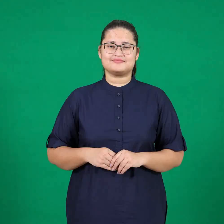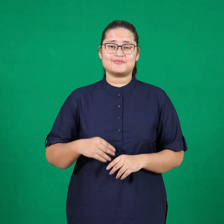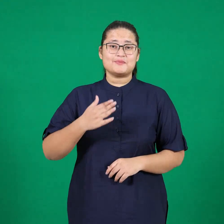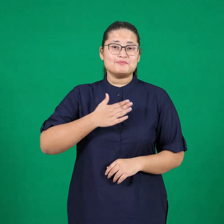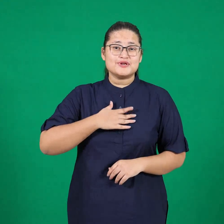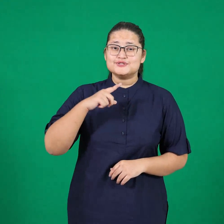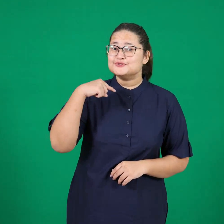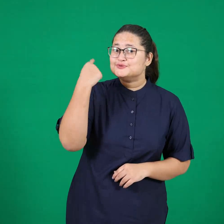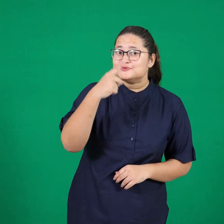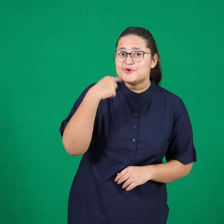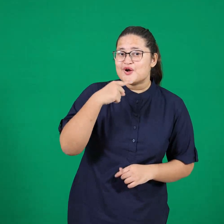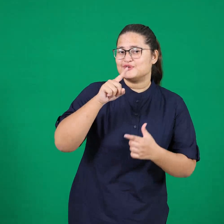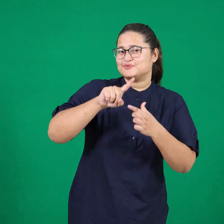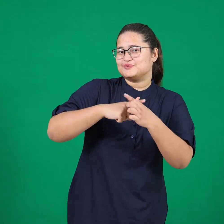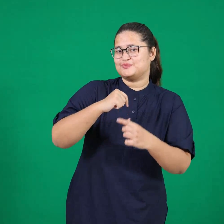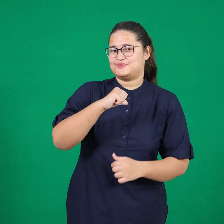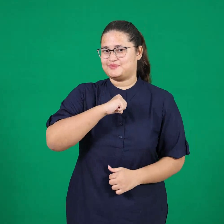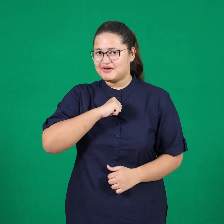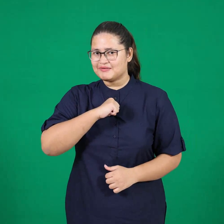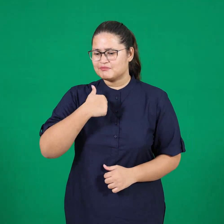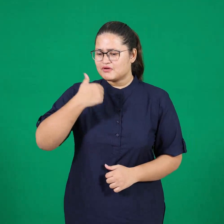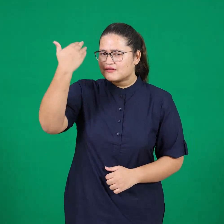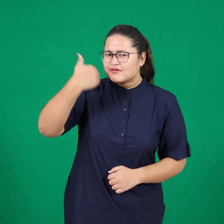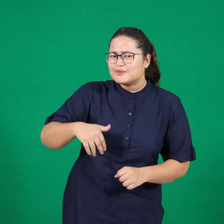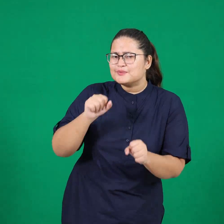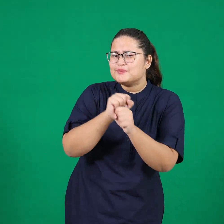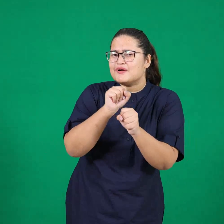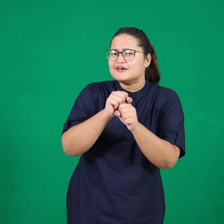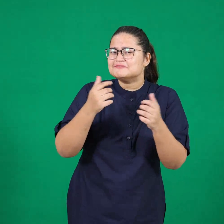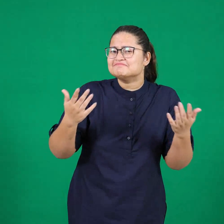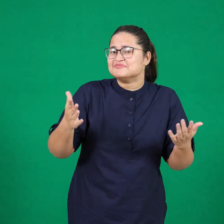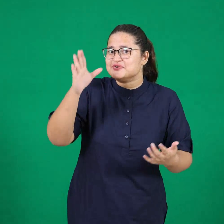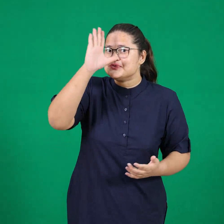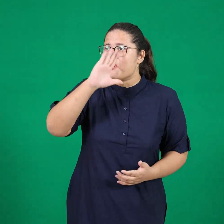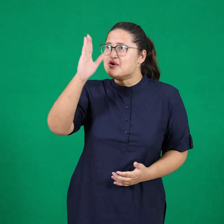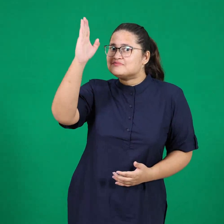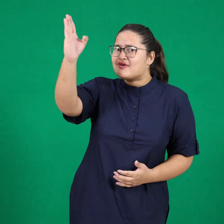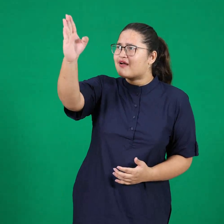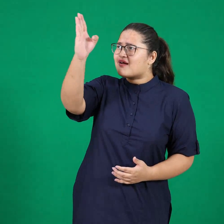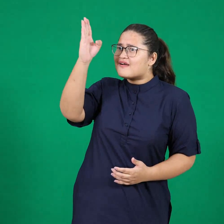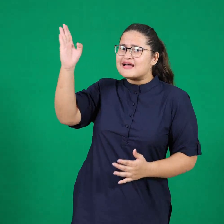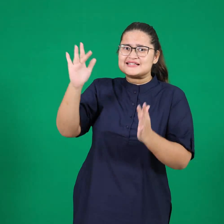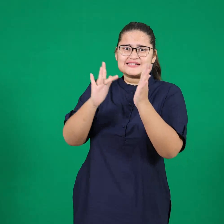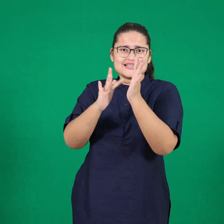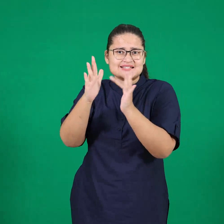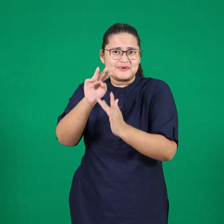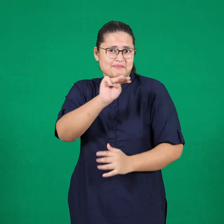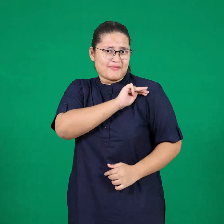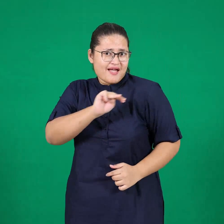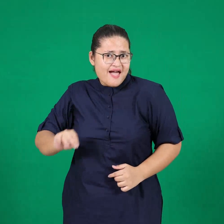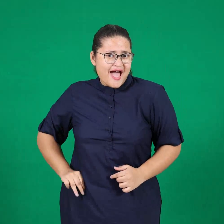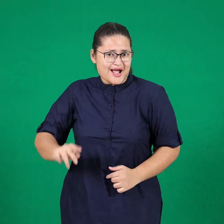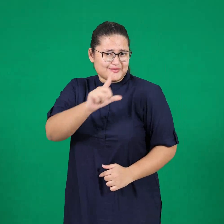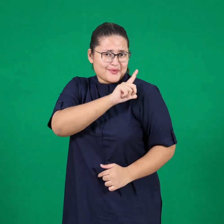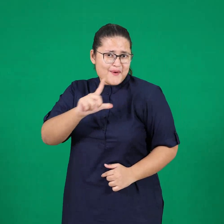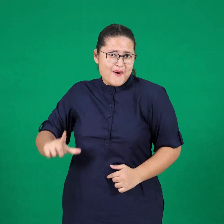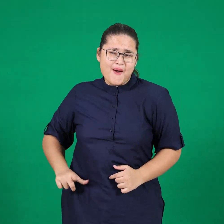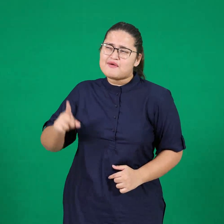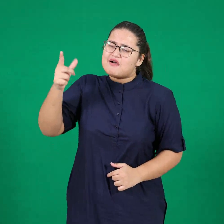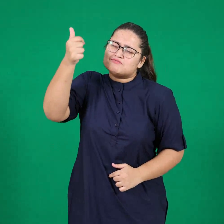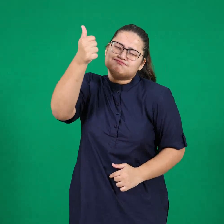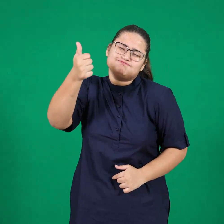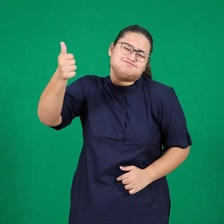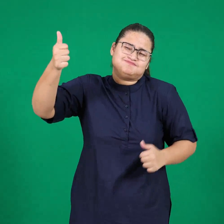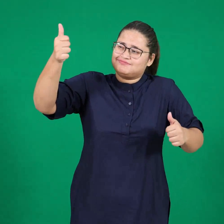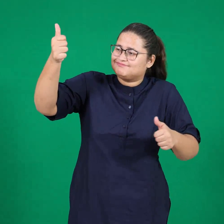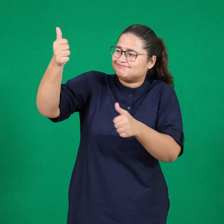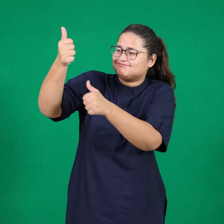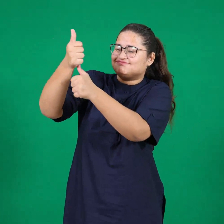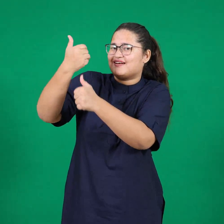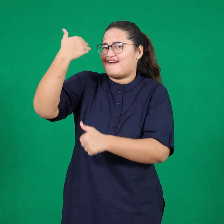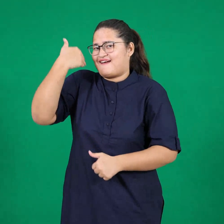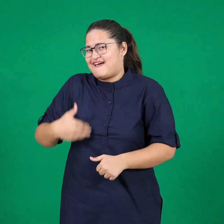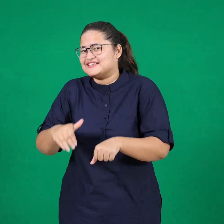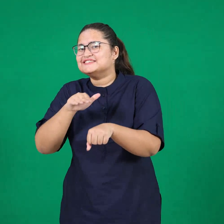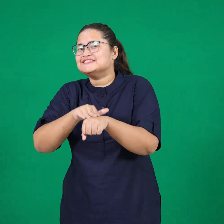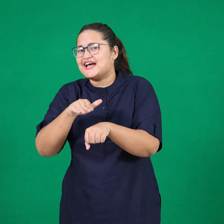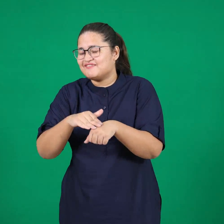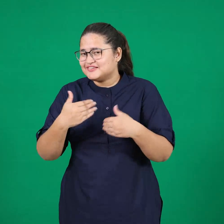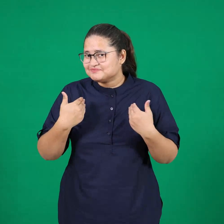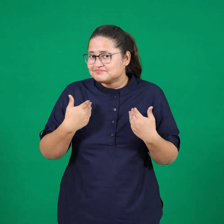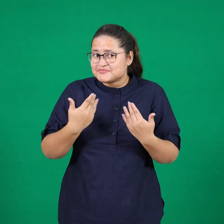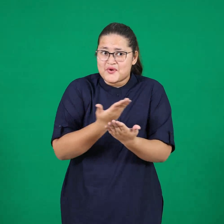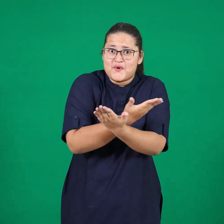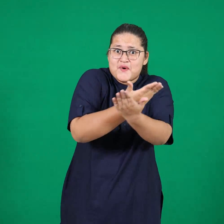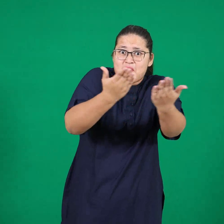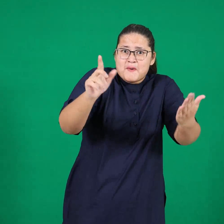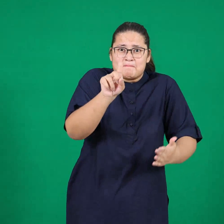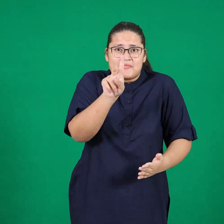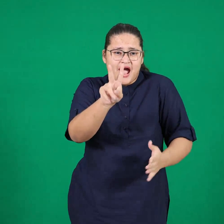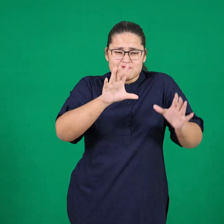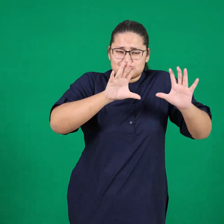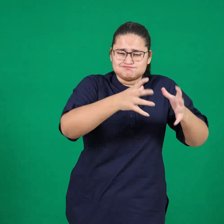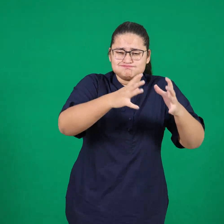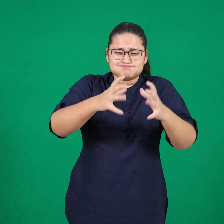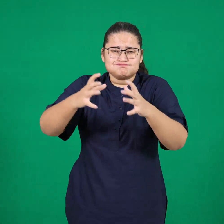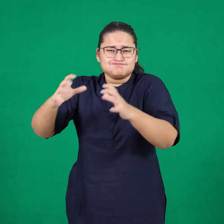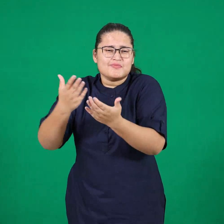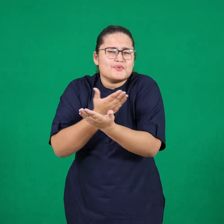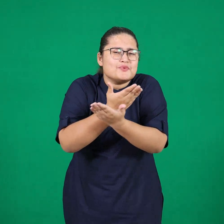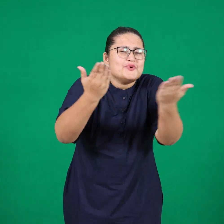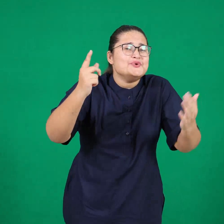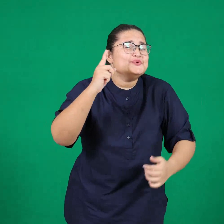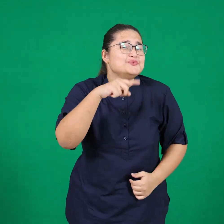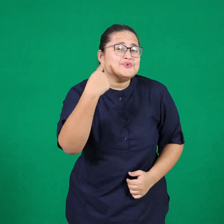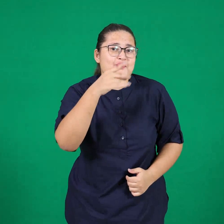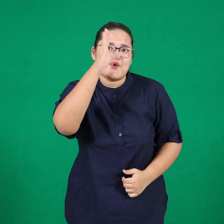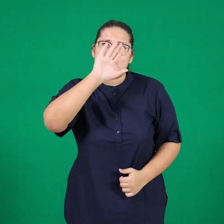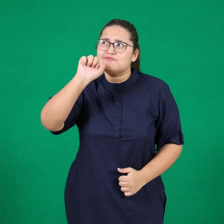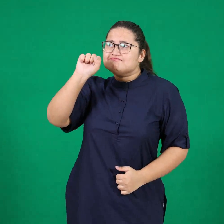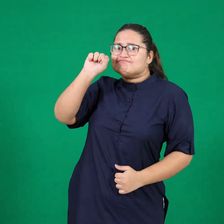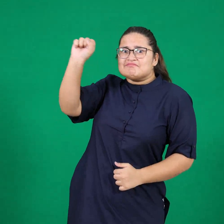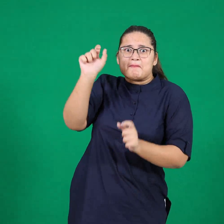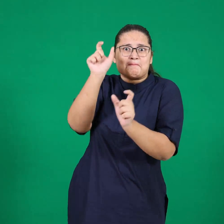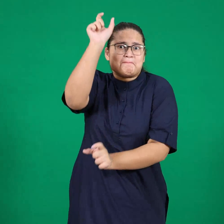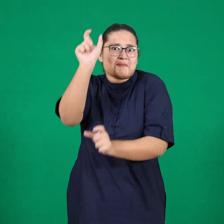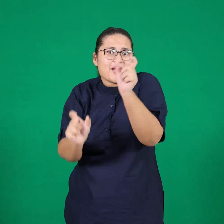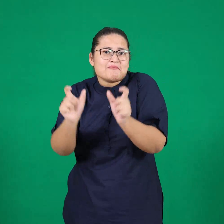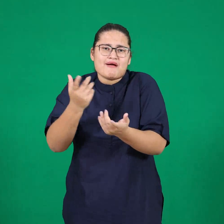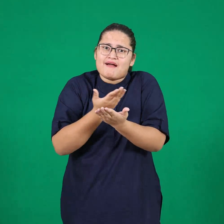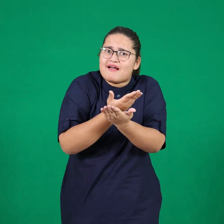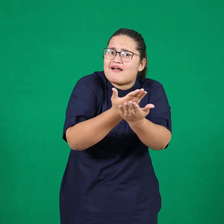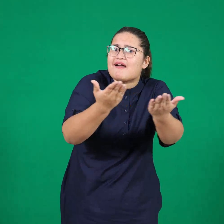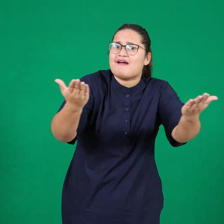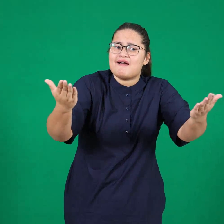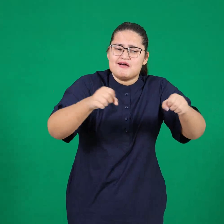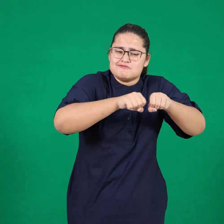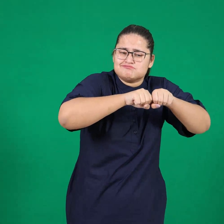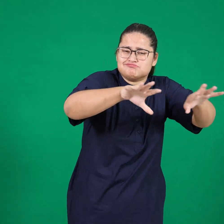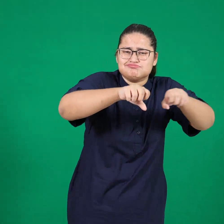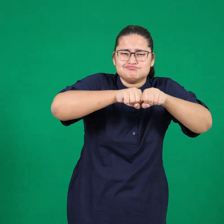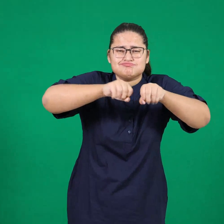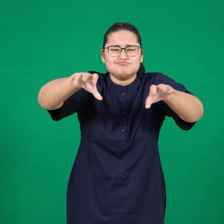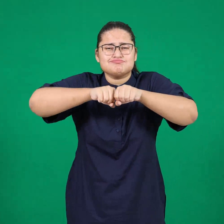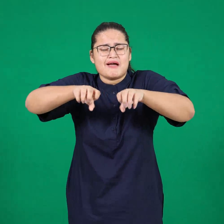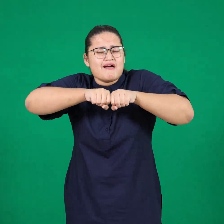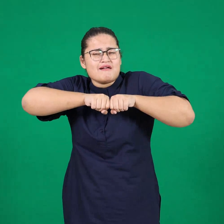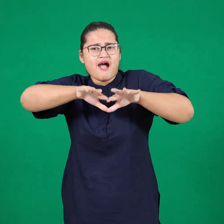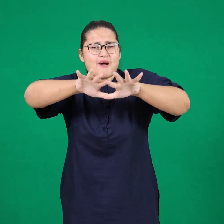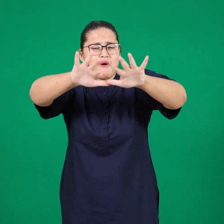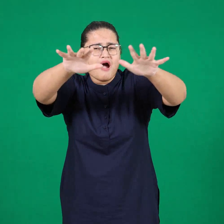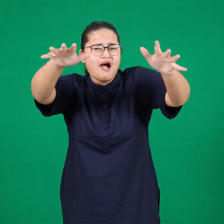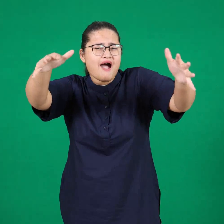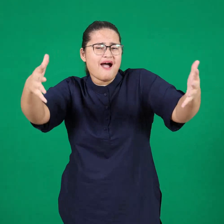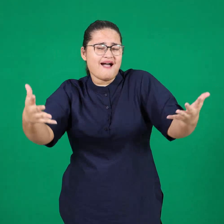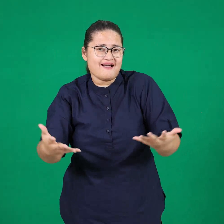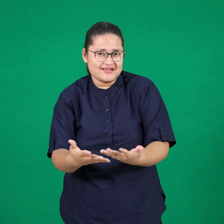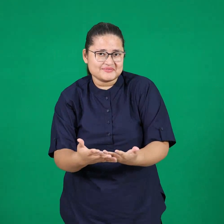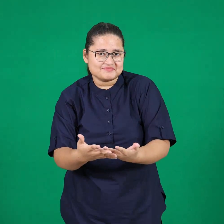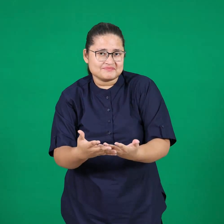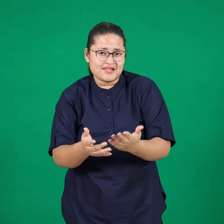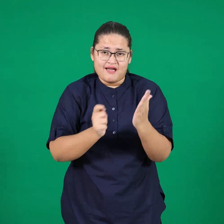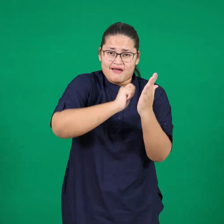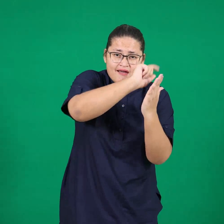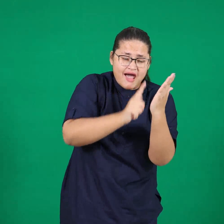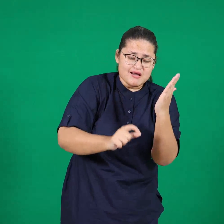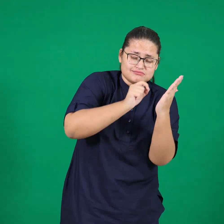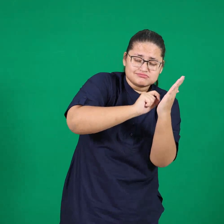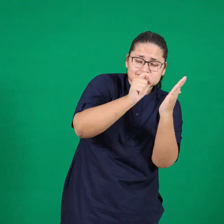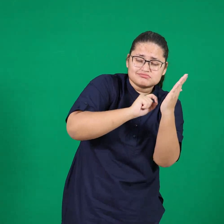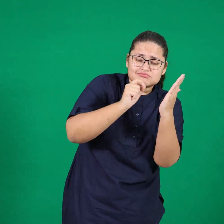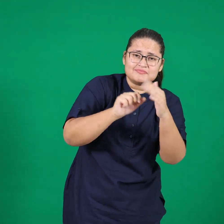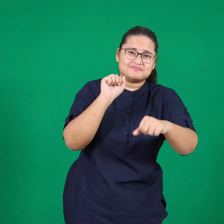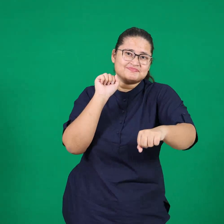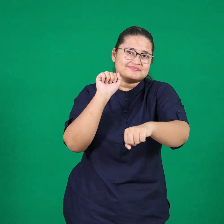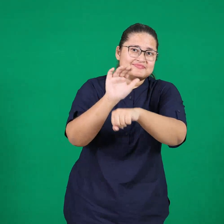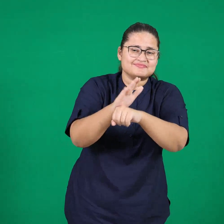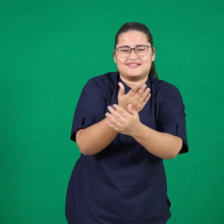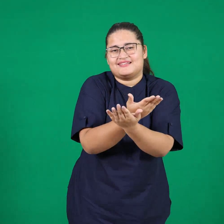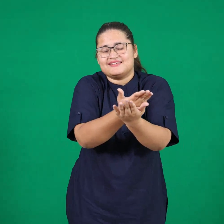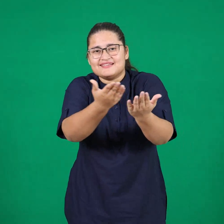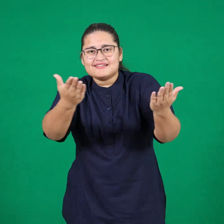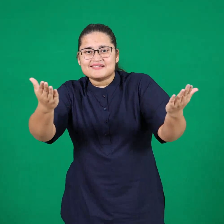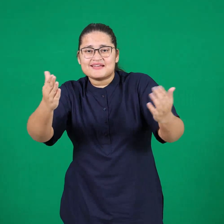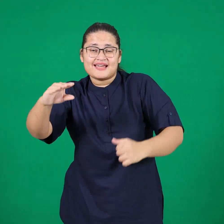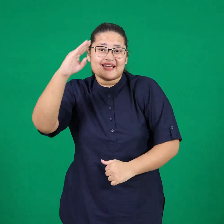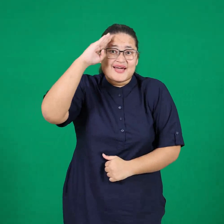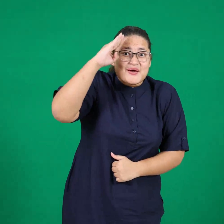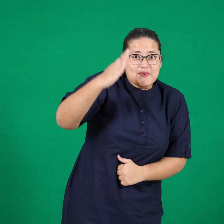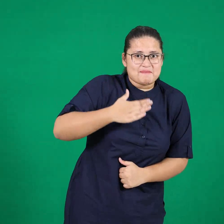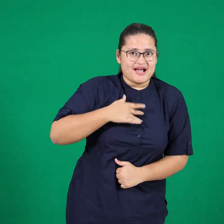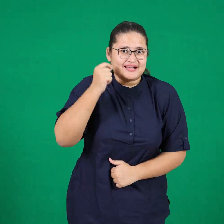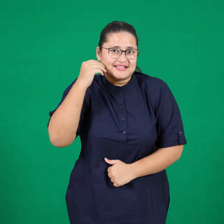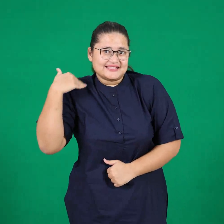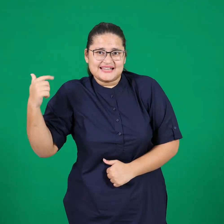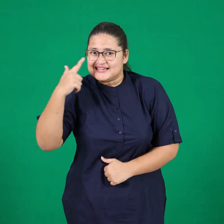James, a servant of God and of the Lord Jesus Christ, To the twelve tribes of the Dispersion: Greetings.